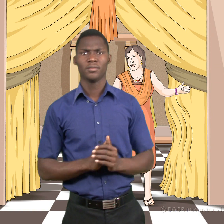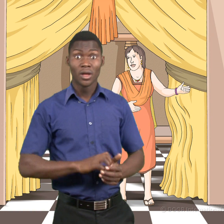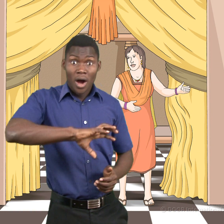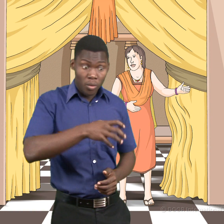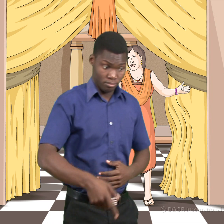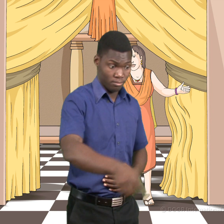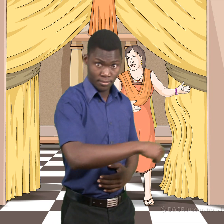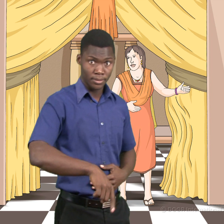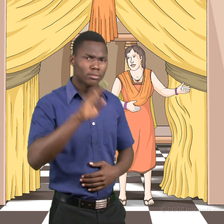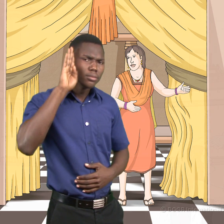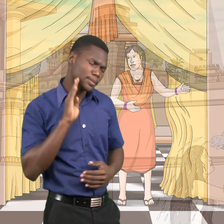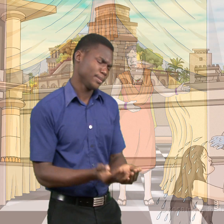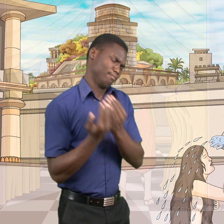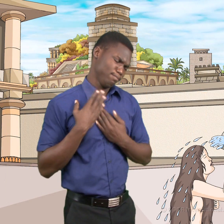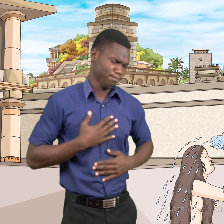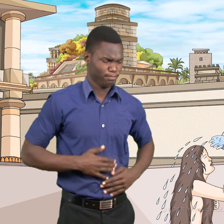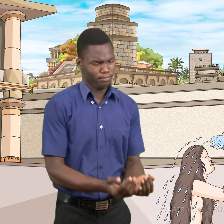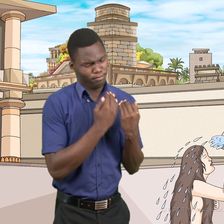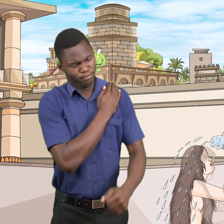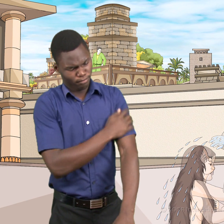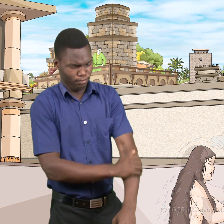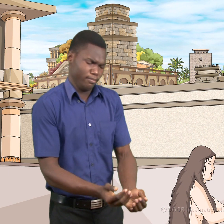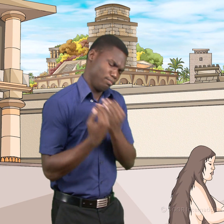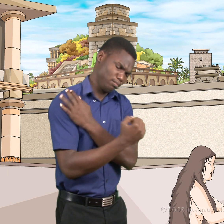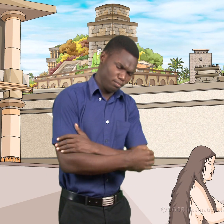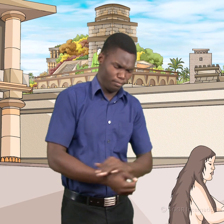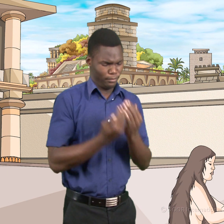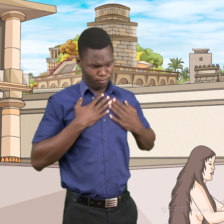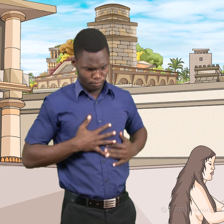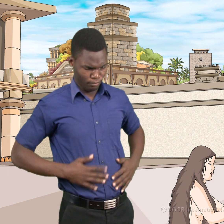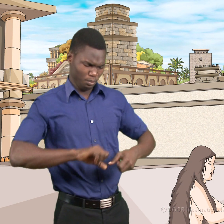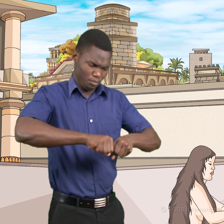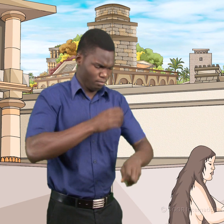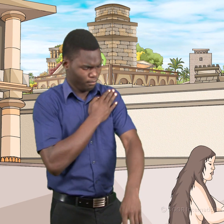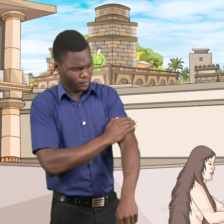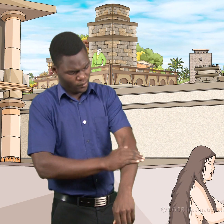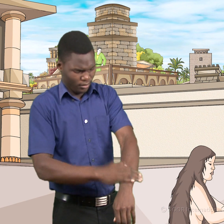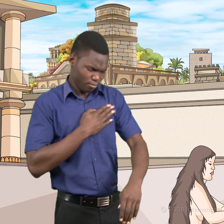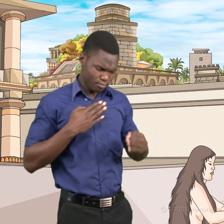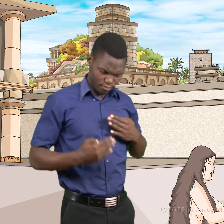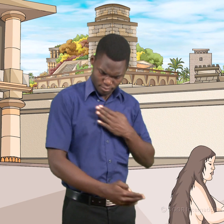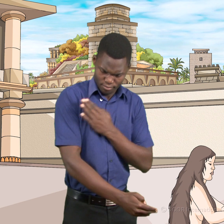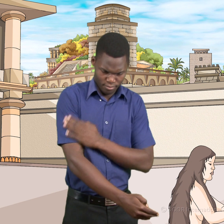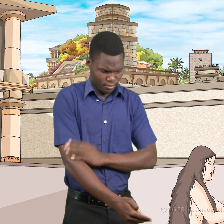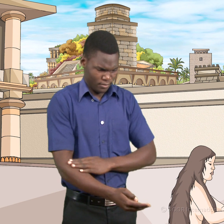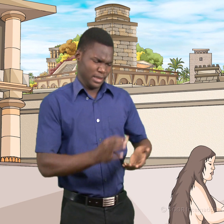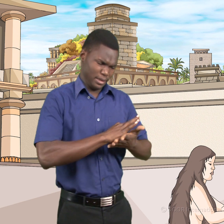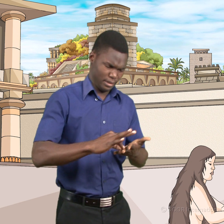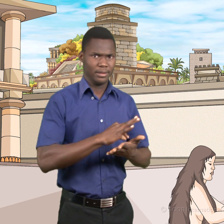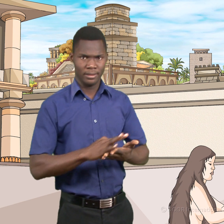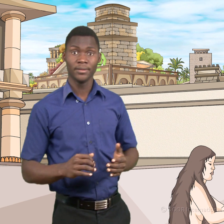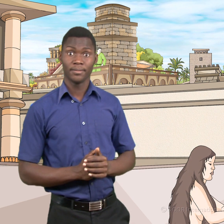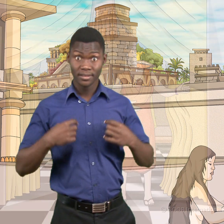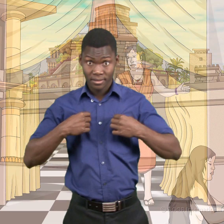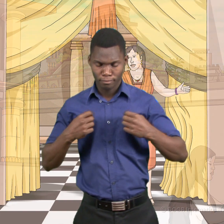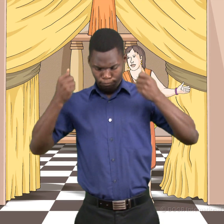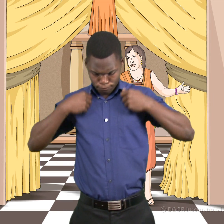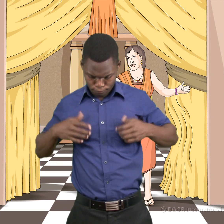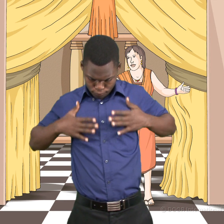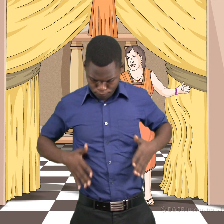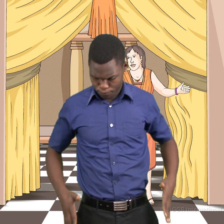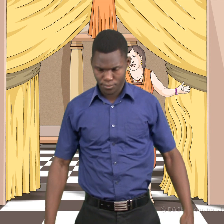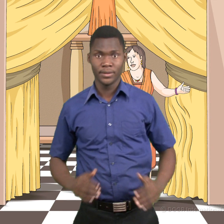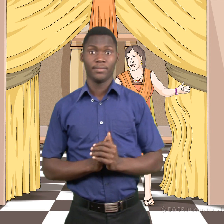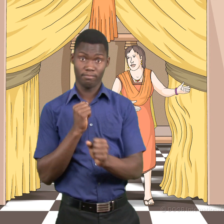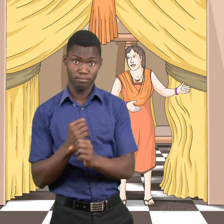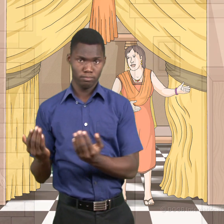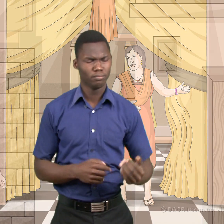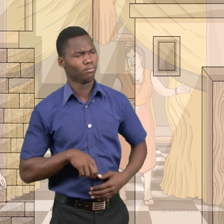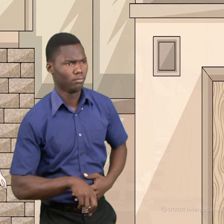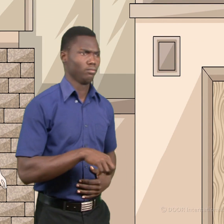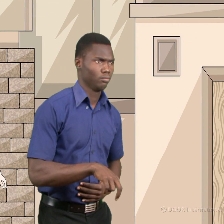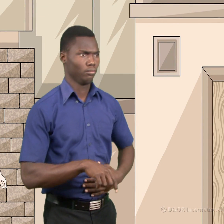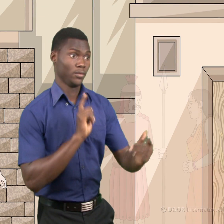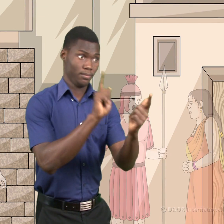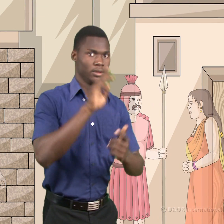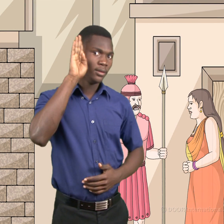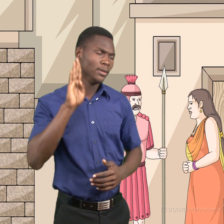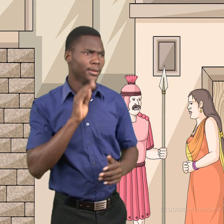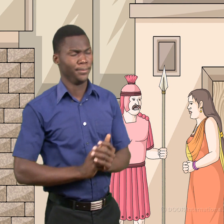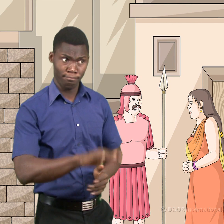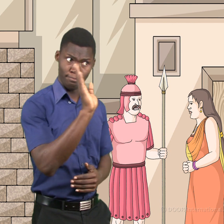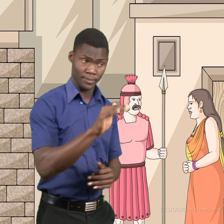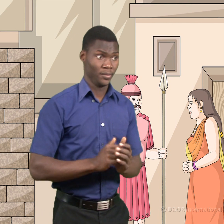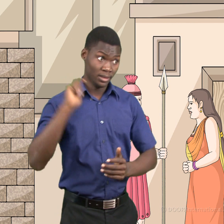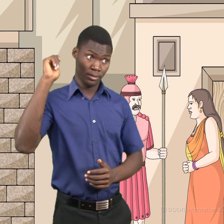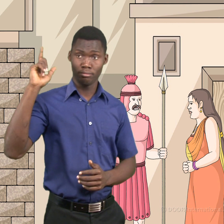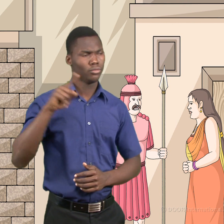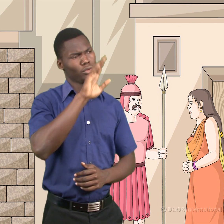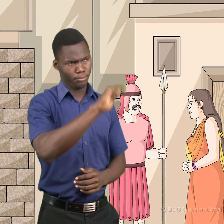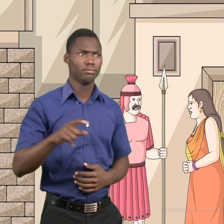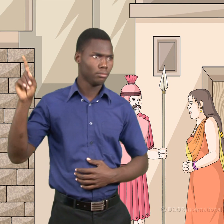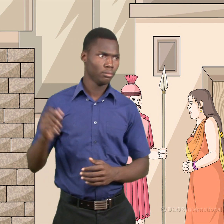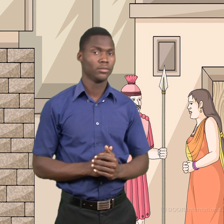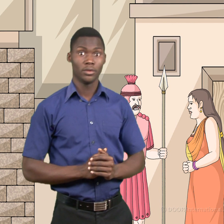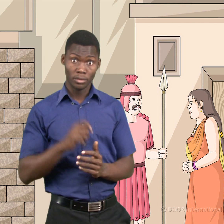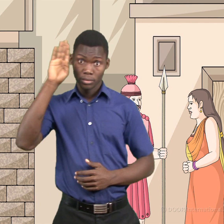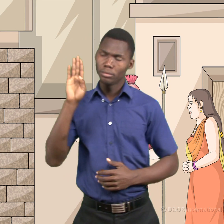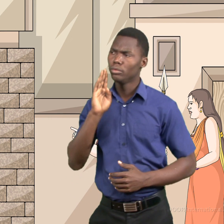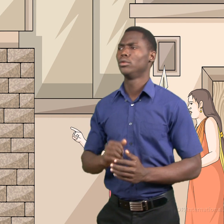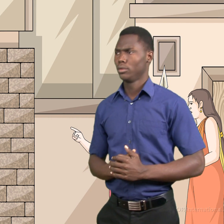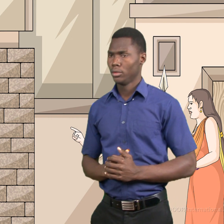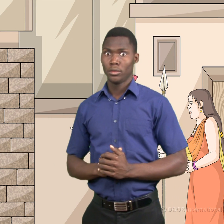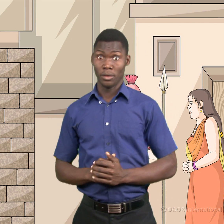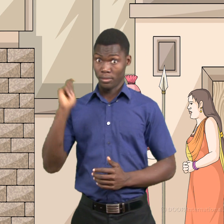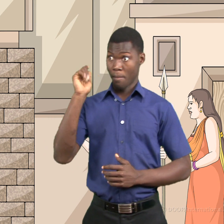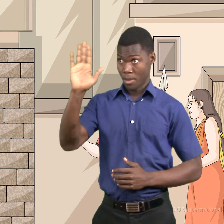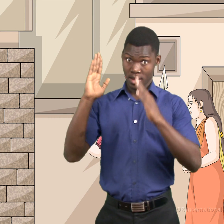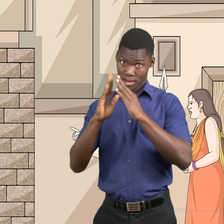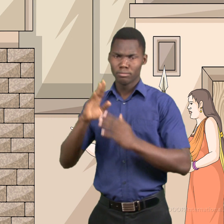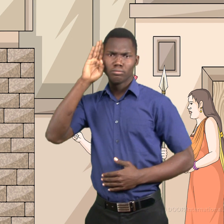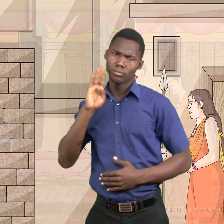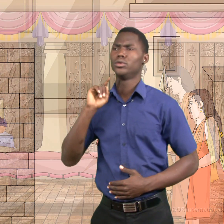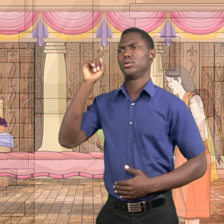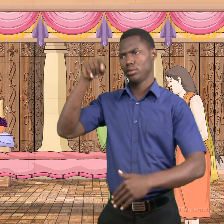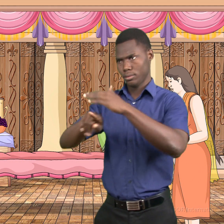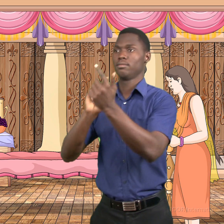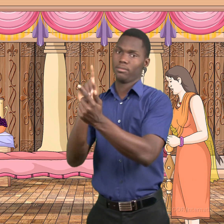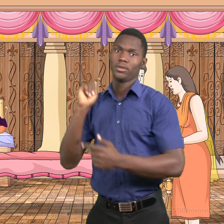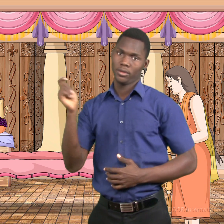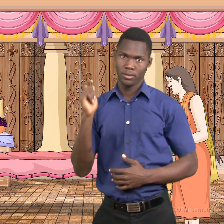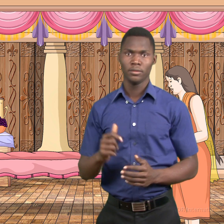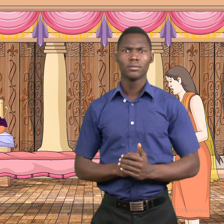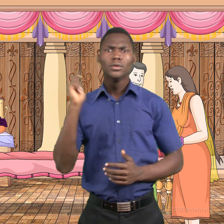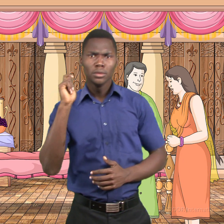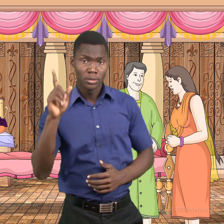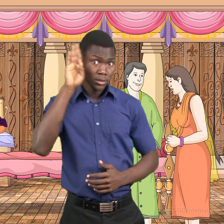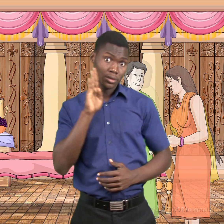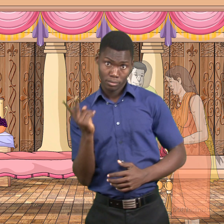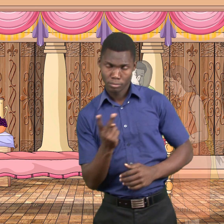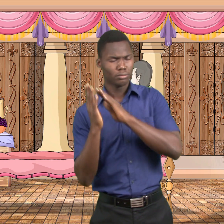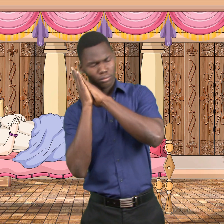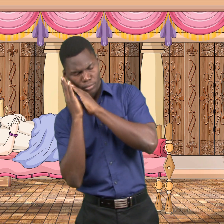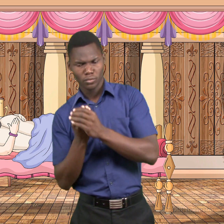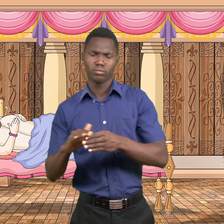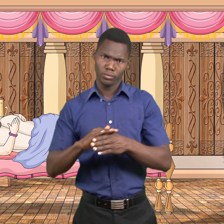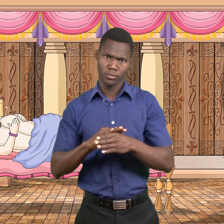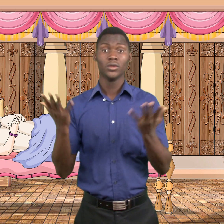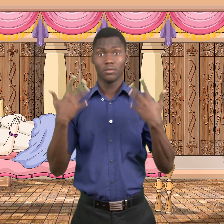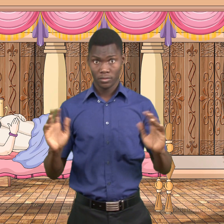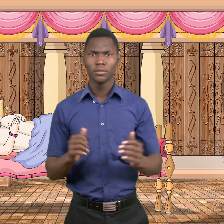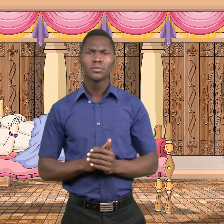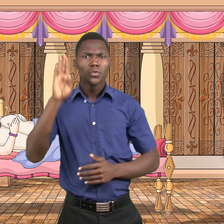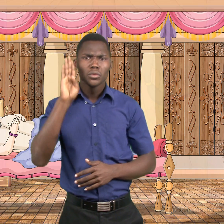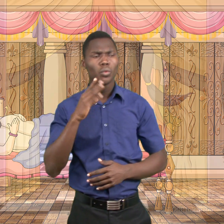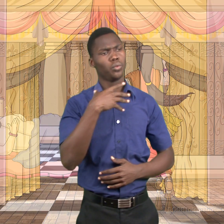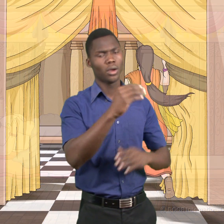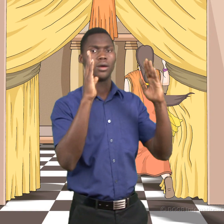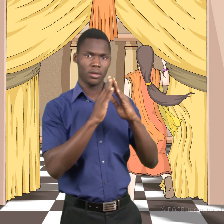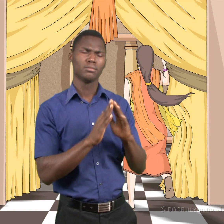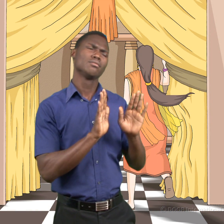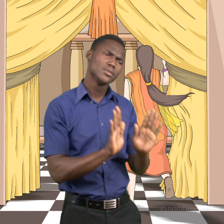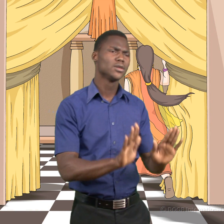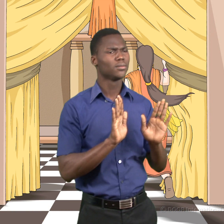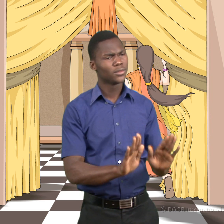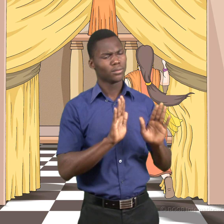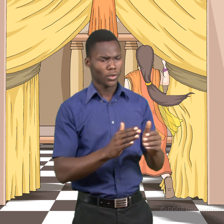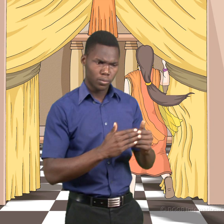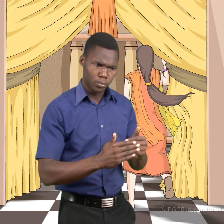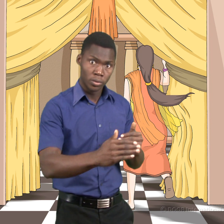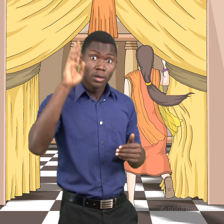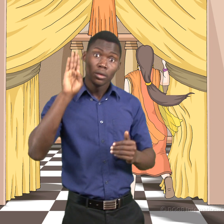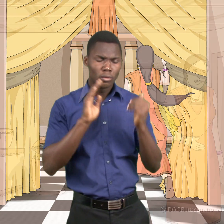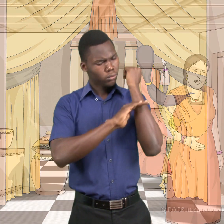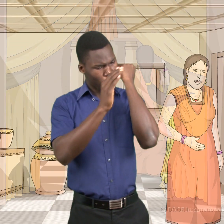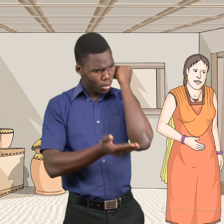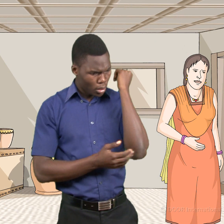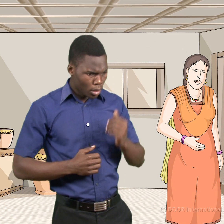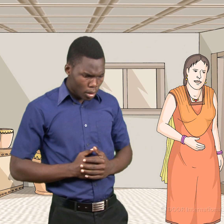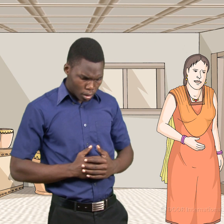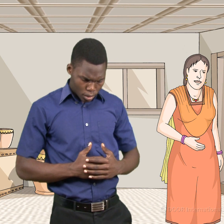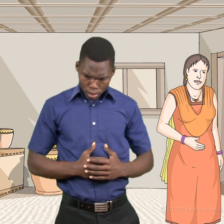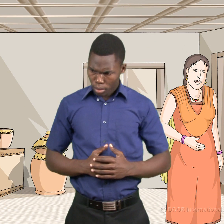(Now she had just purified herself from her uncleanness.) Then she returned home.